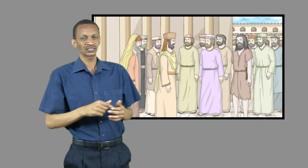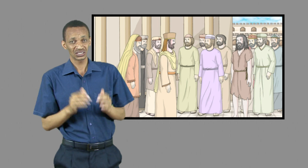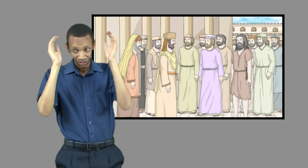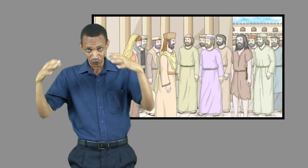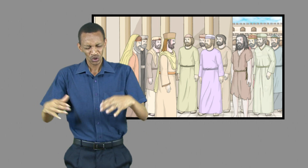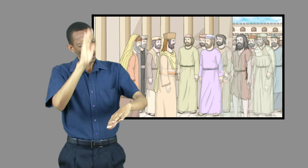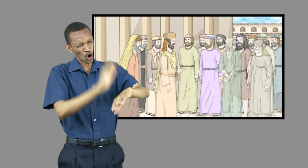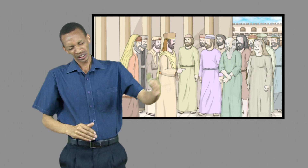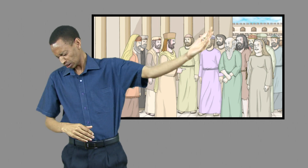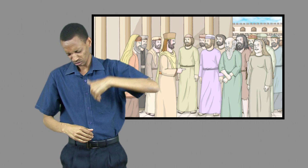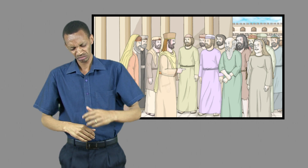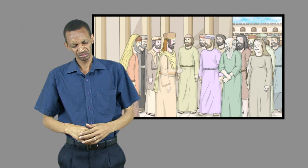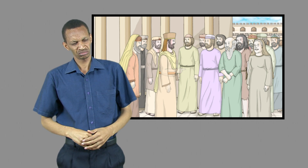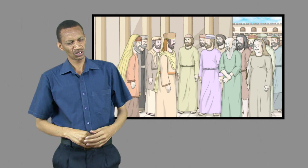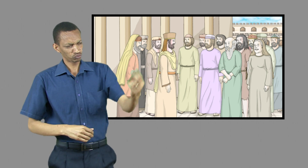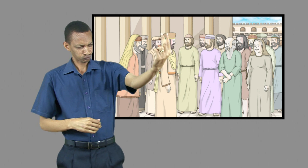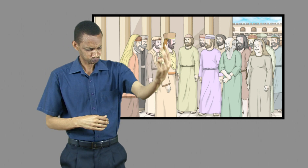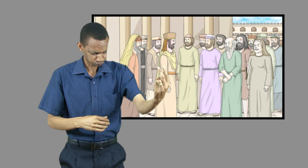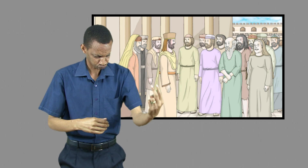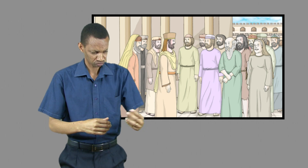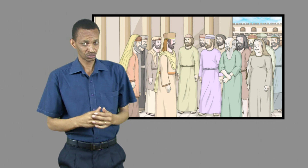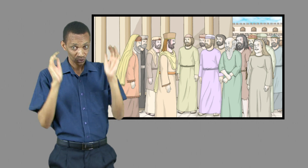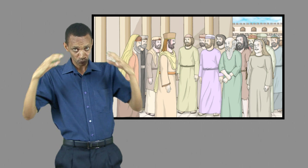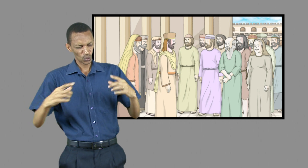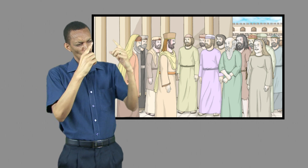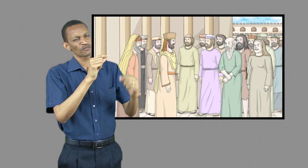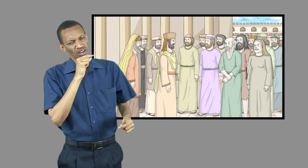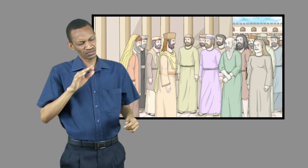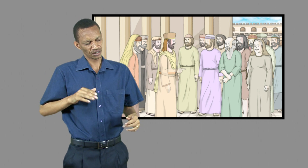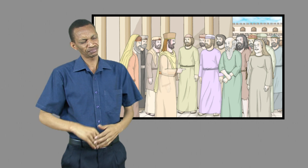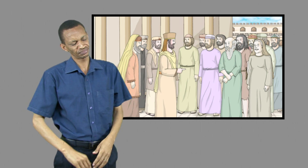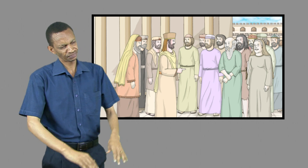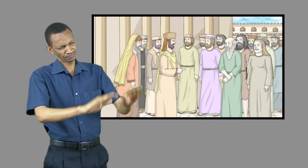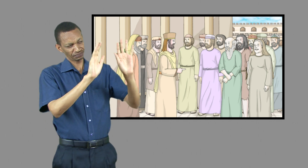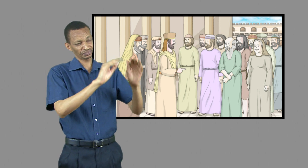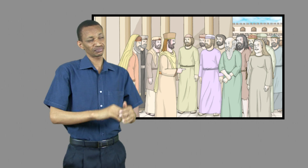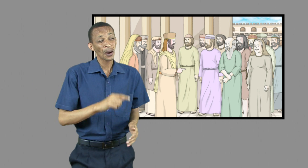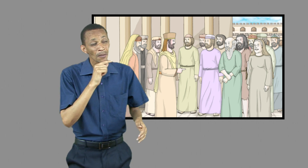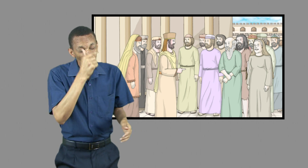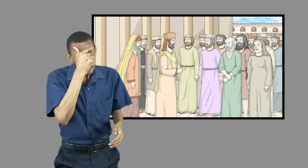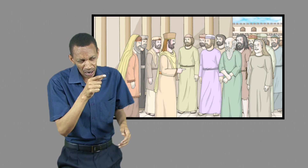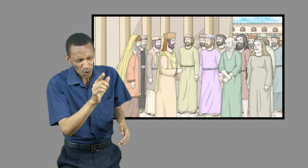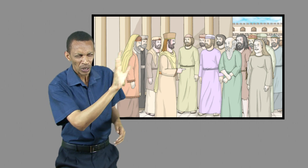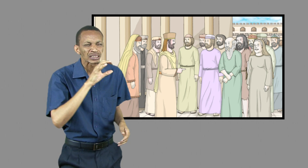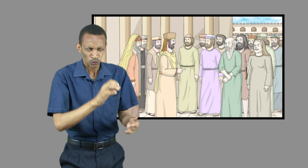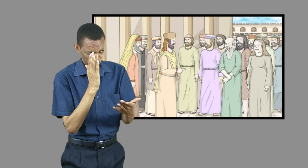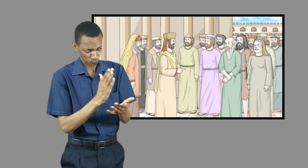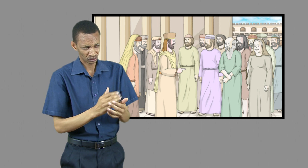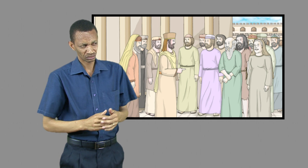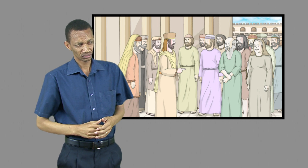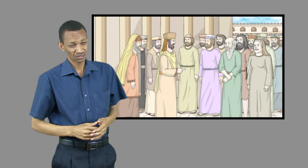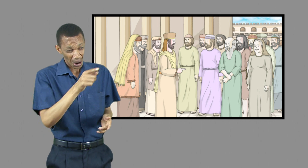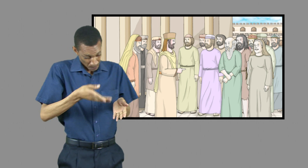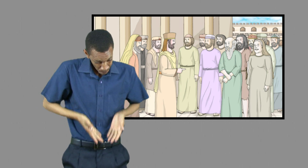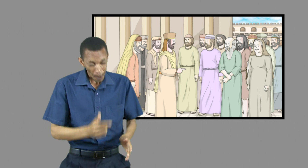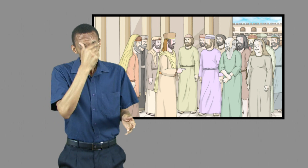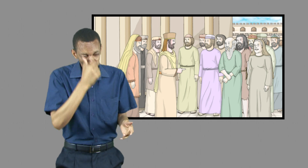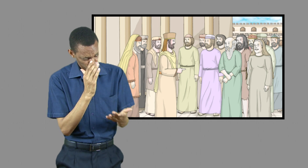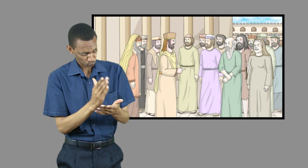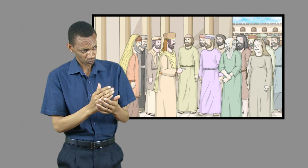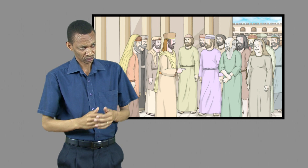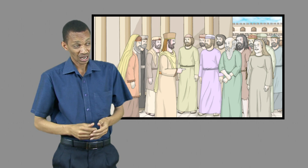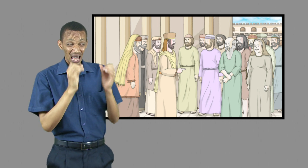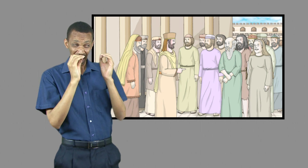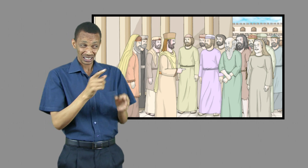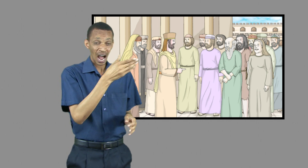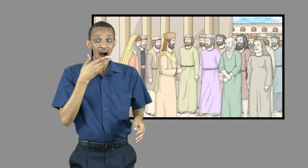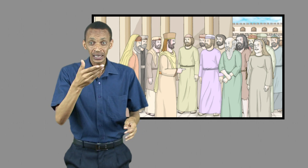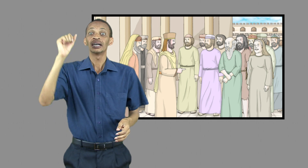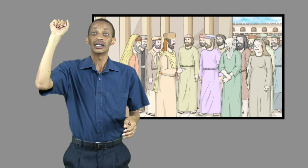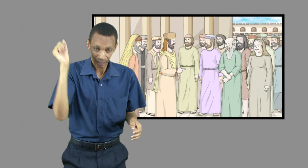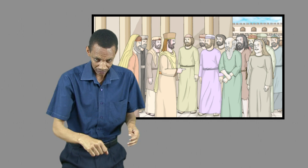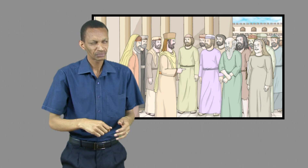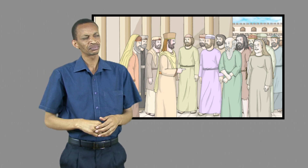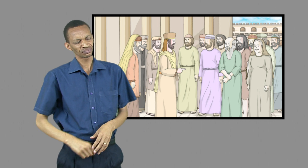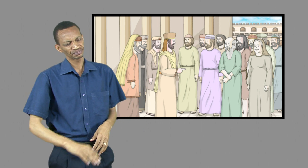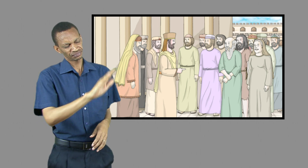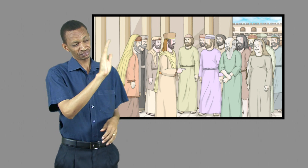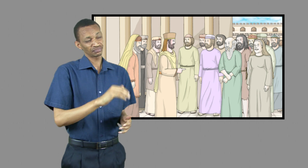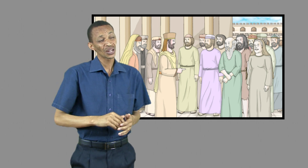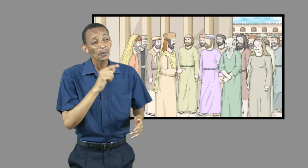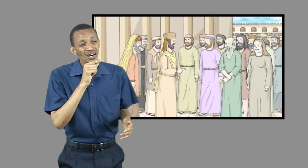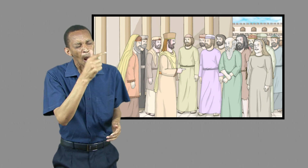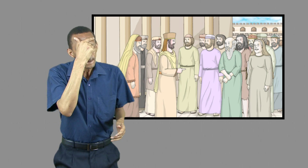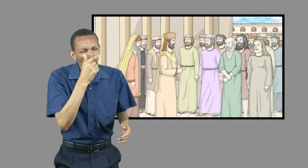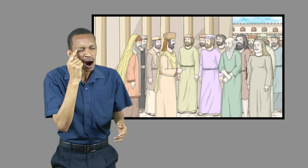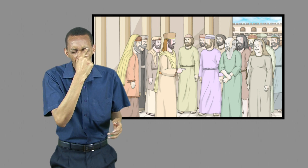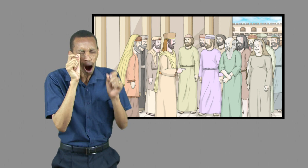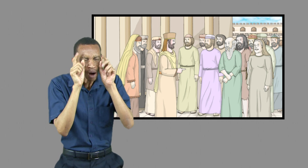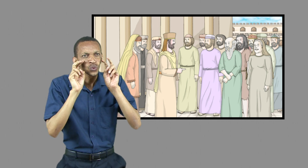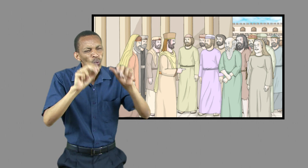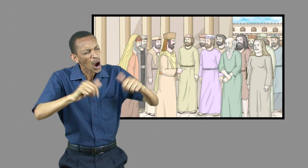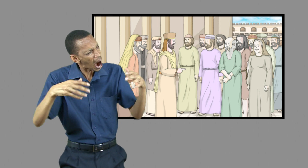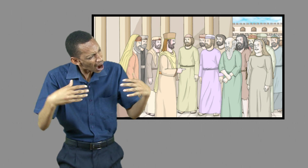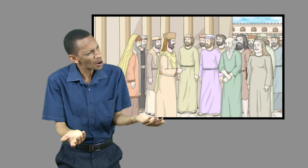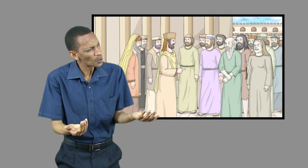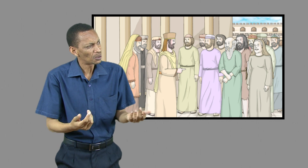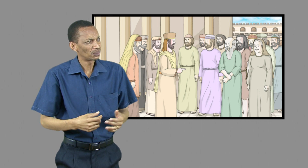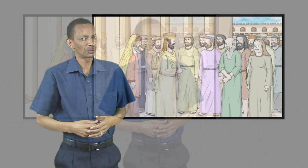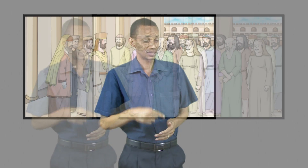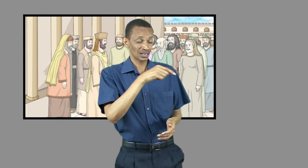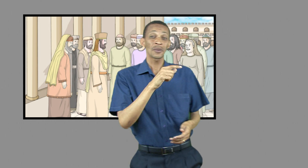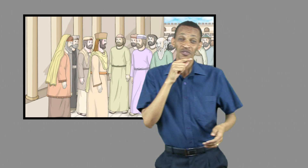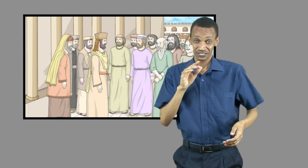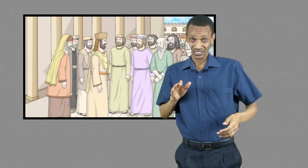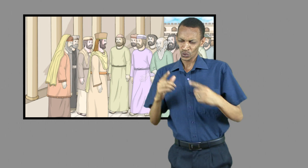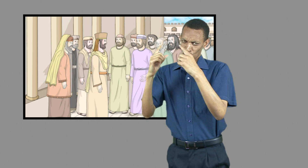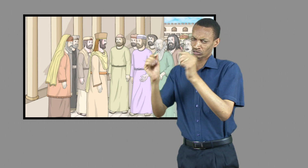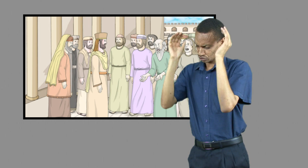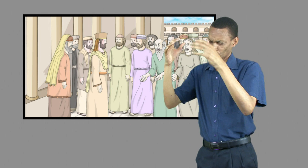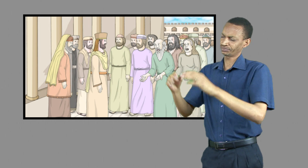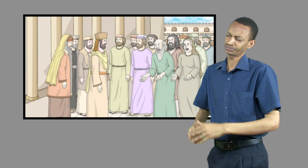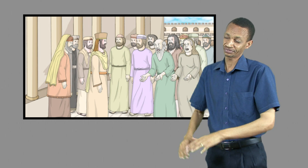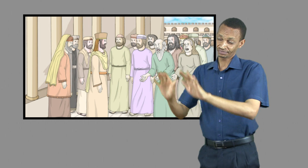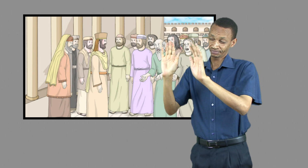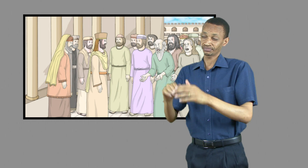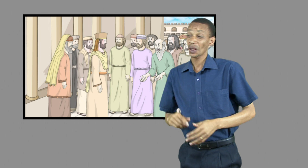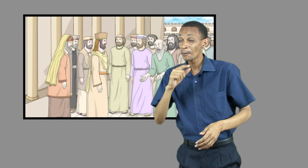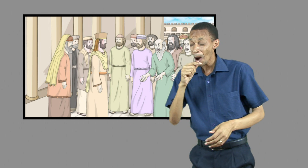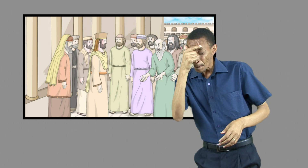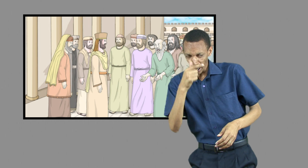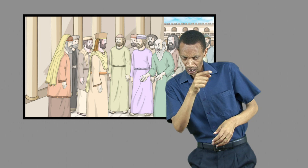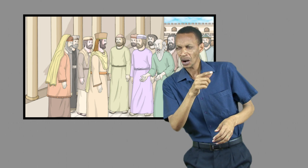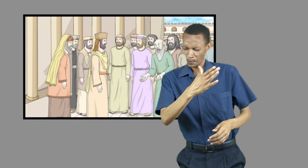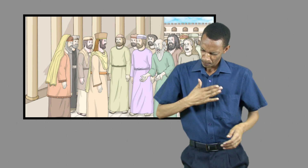The Jews still did not believe that the man had been blind and had received his sight until they summoned his parents and asked, “Is this your son, the one you say was born blind?